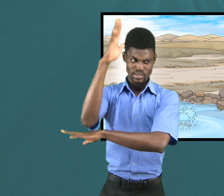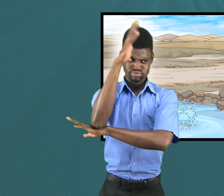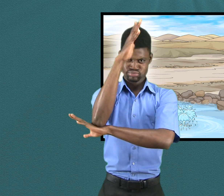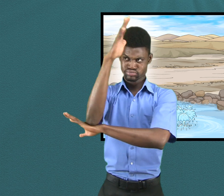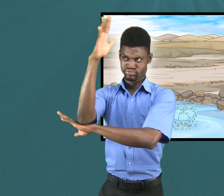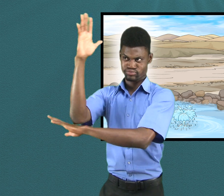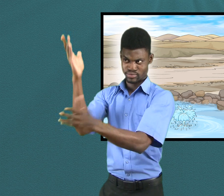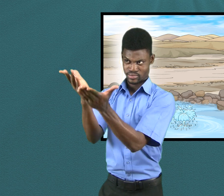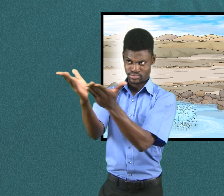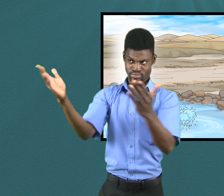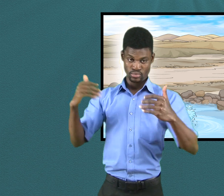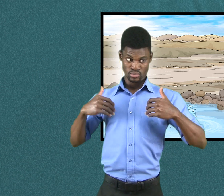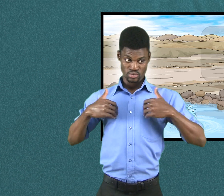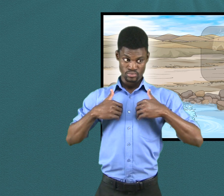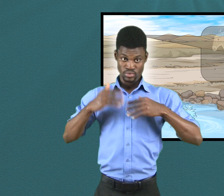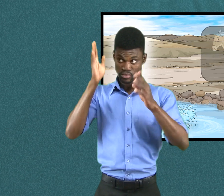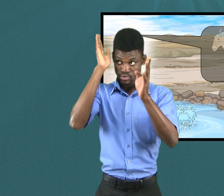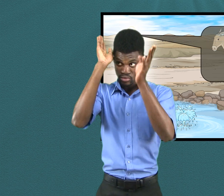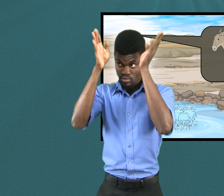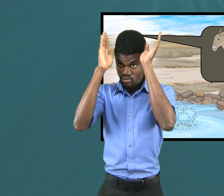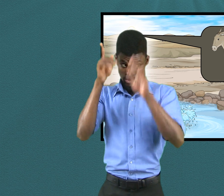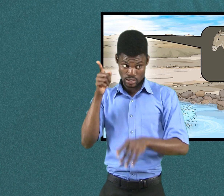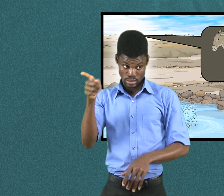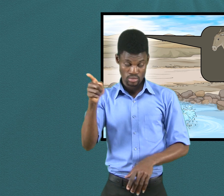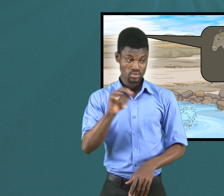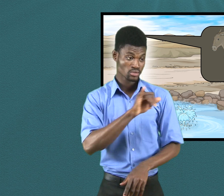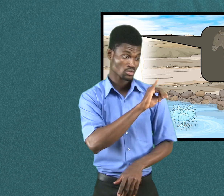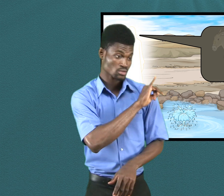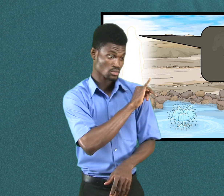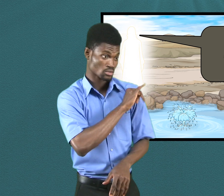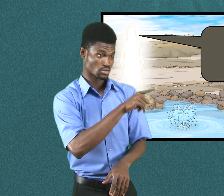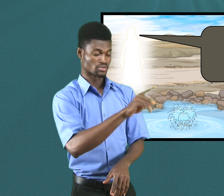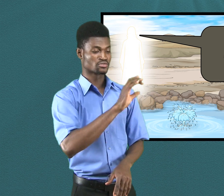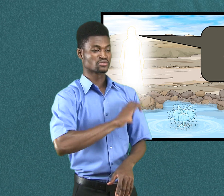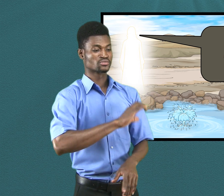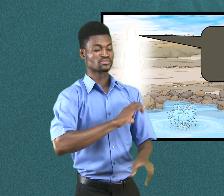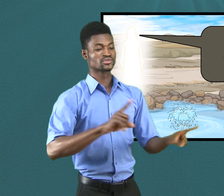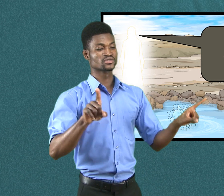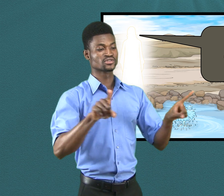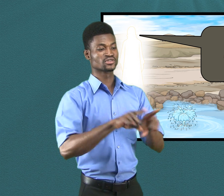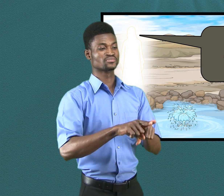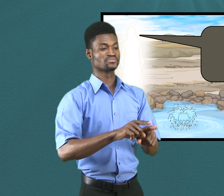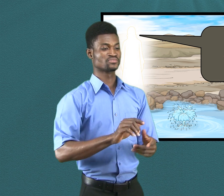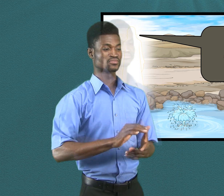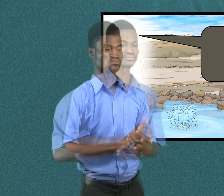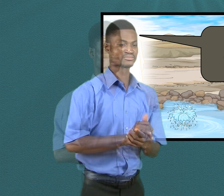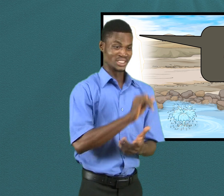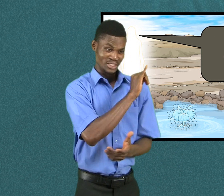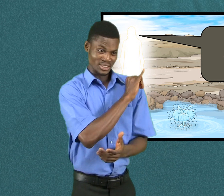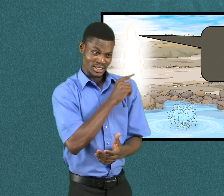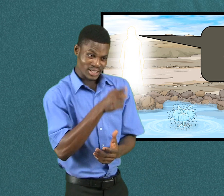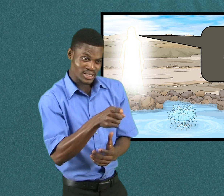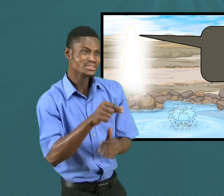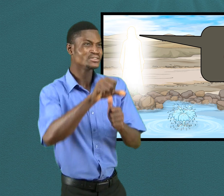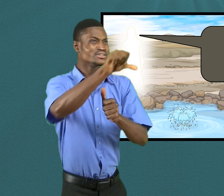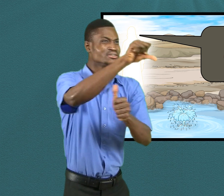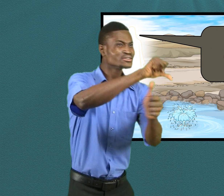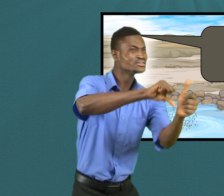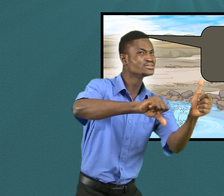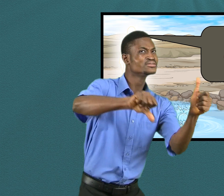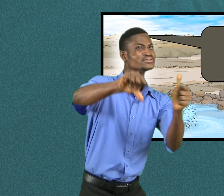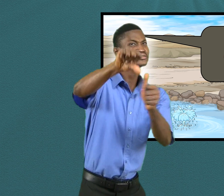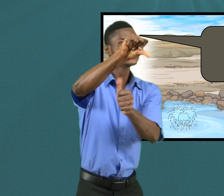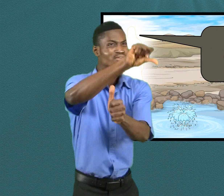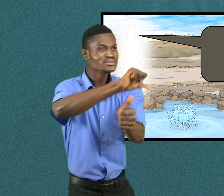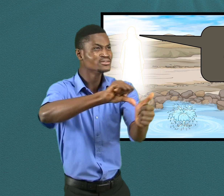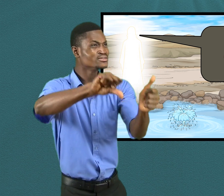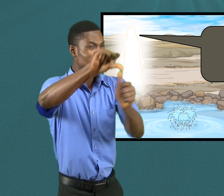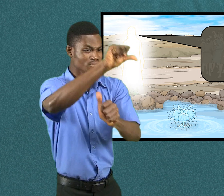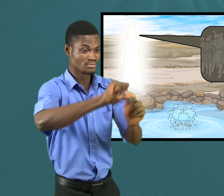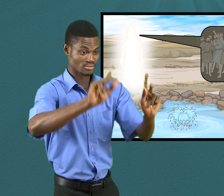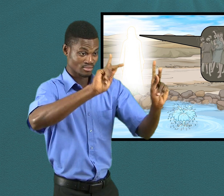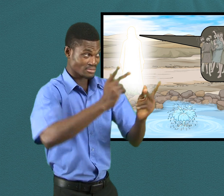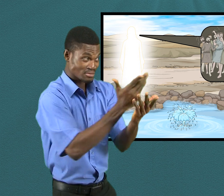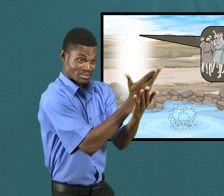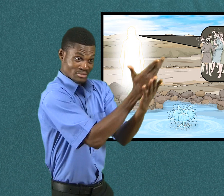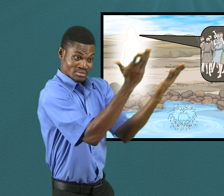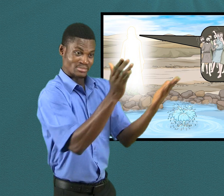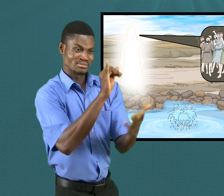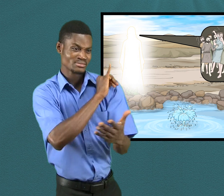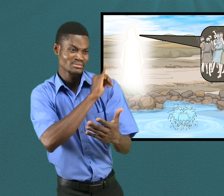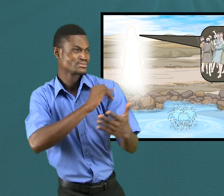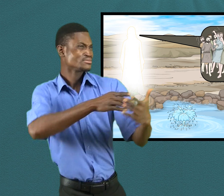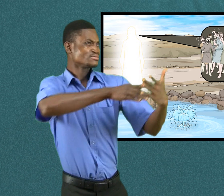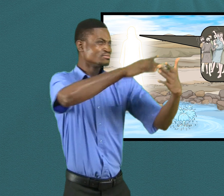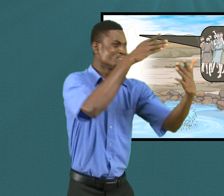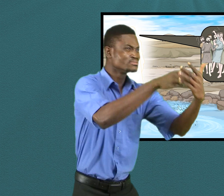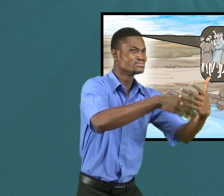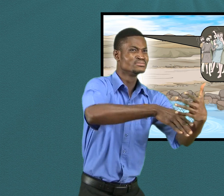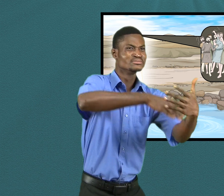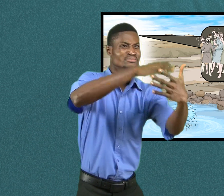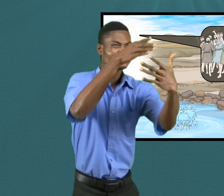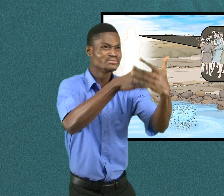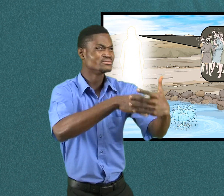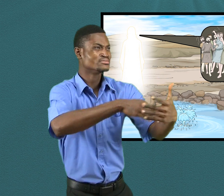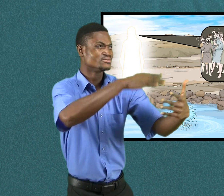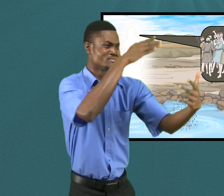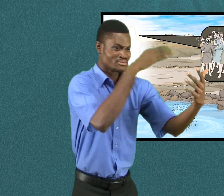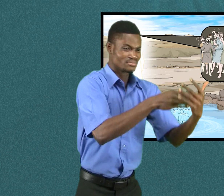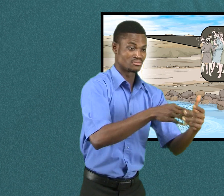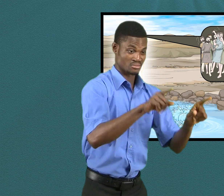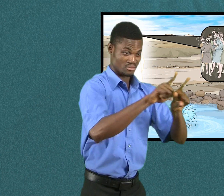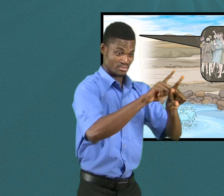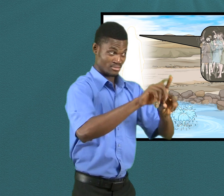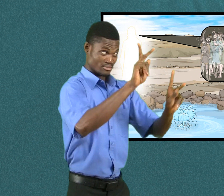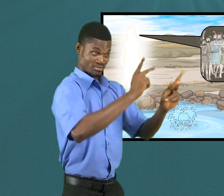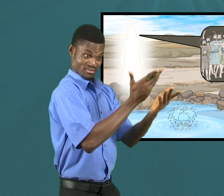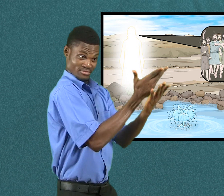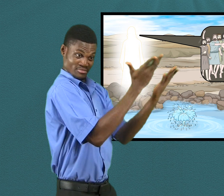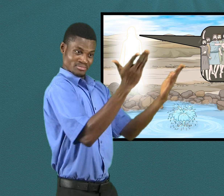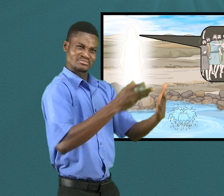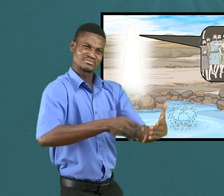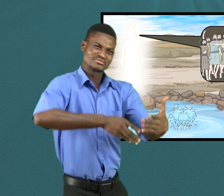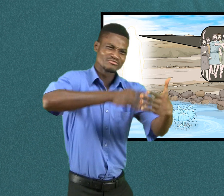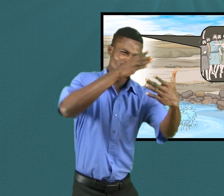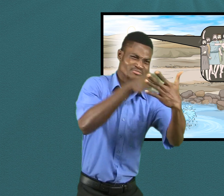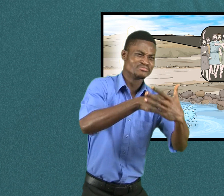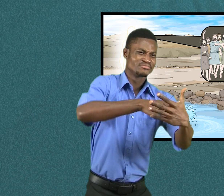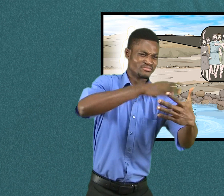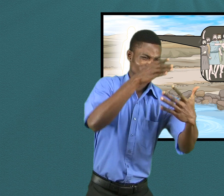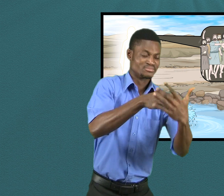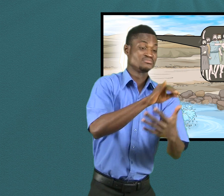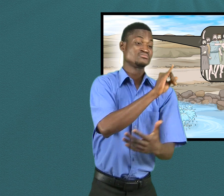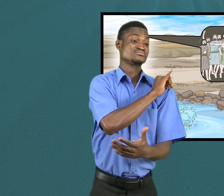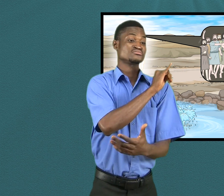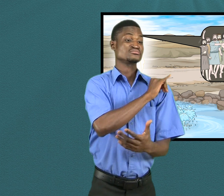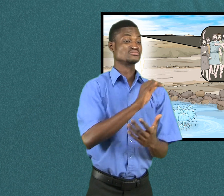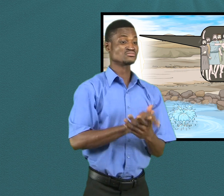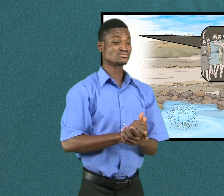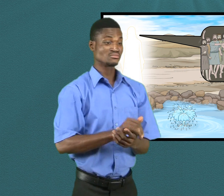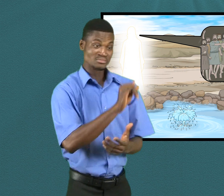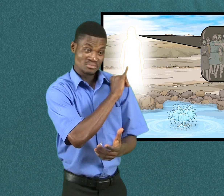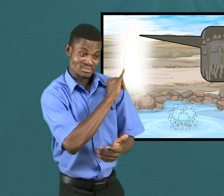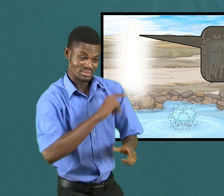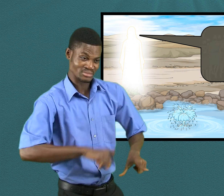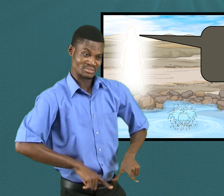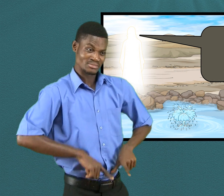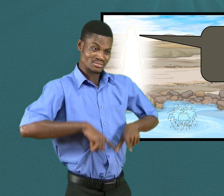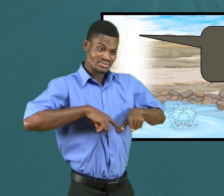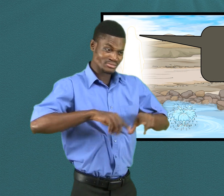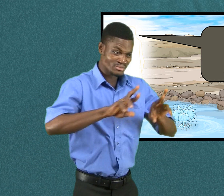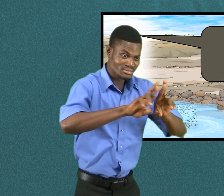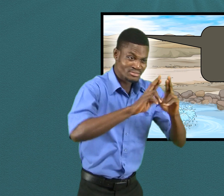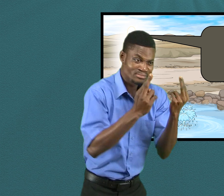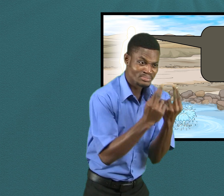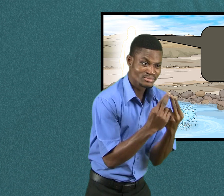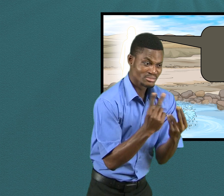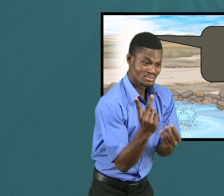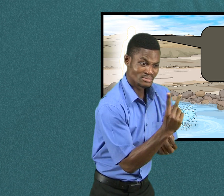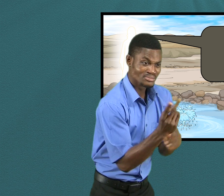He will be a wild donkey of a man, and his hand will be against everyone, and everyone’s hand against him;